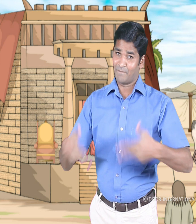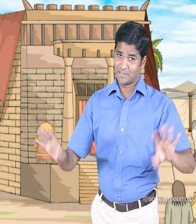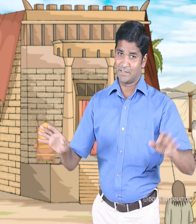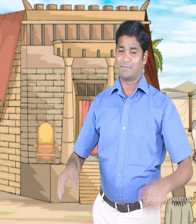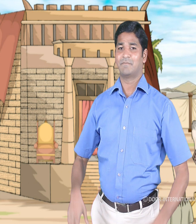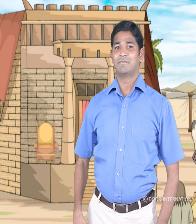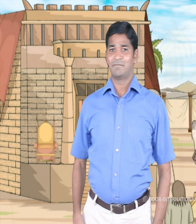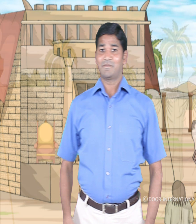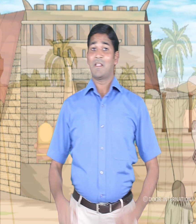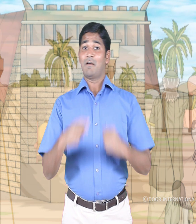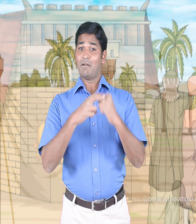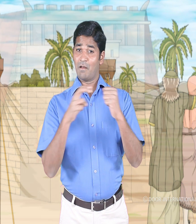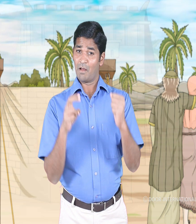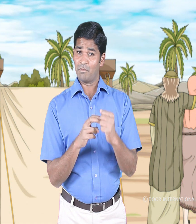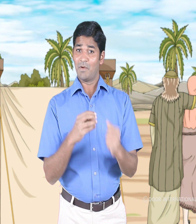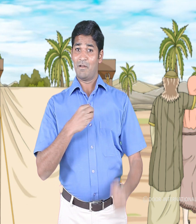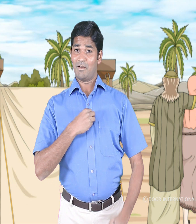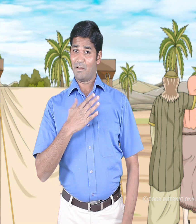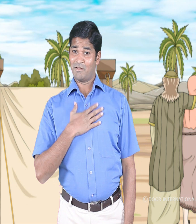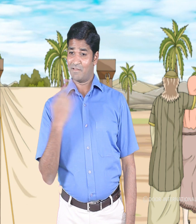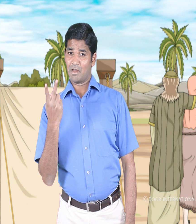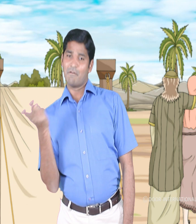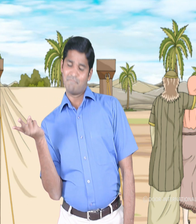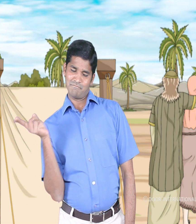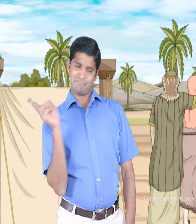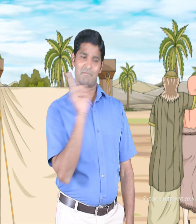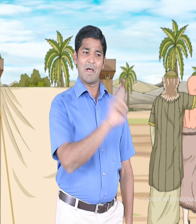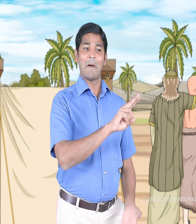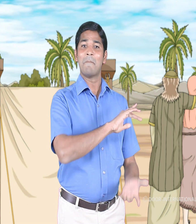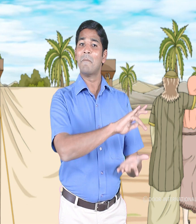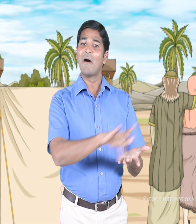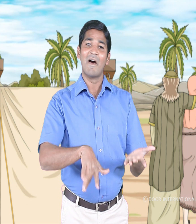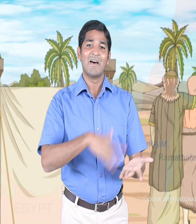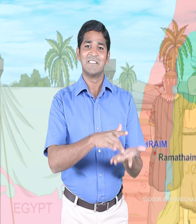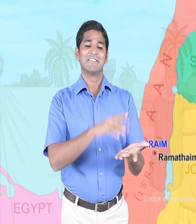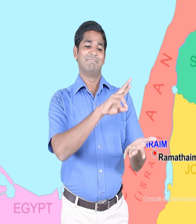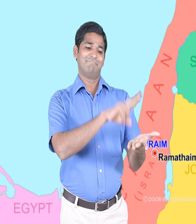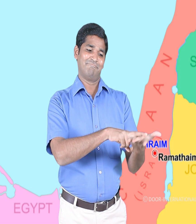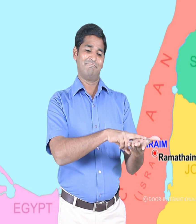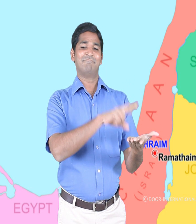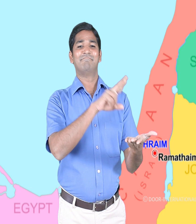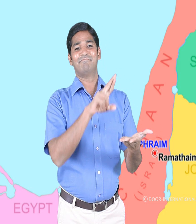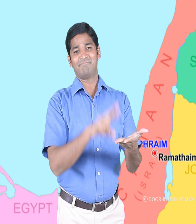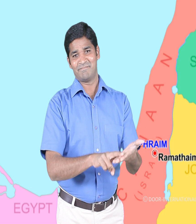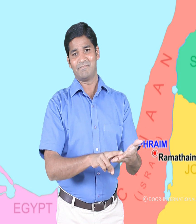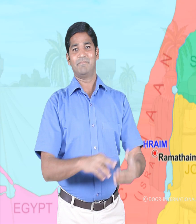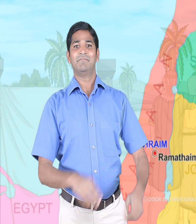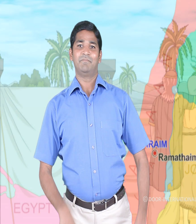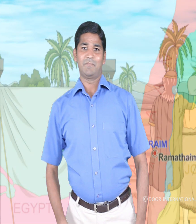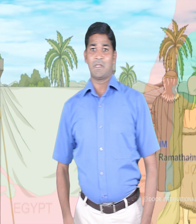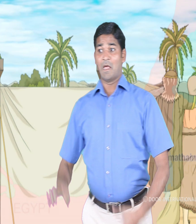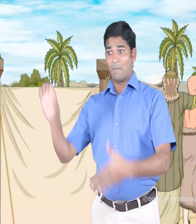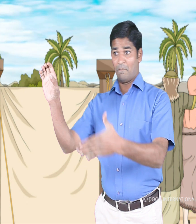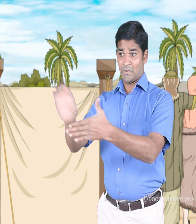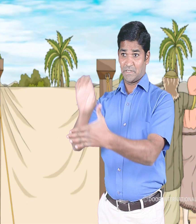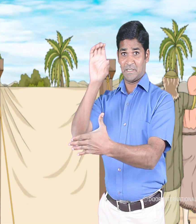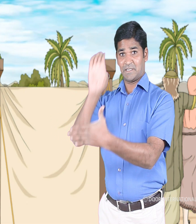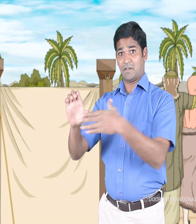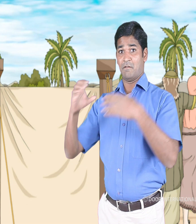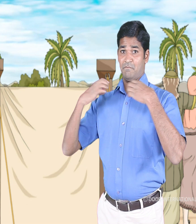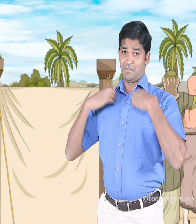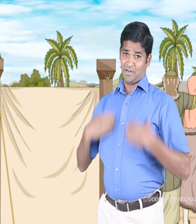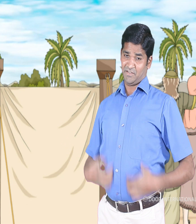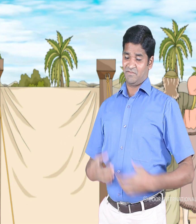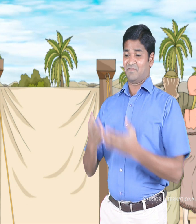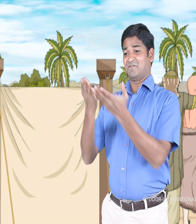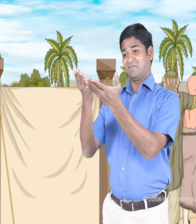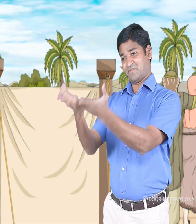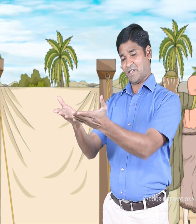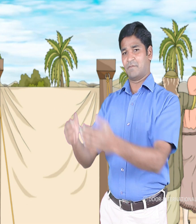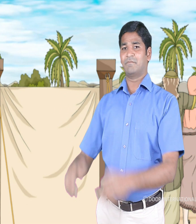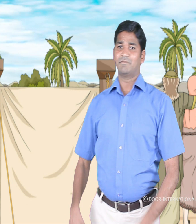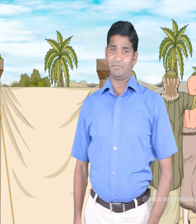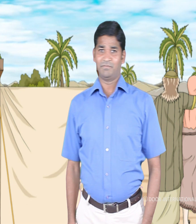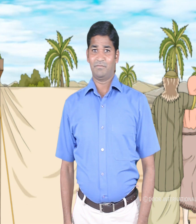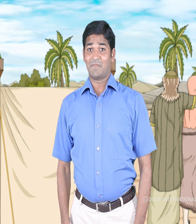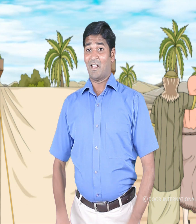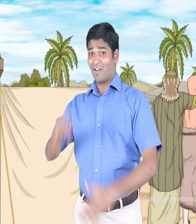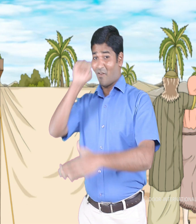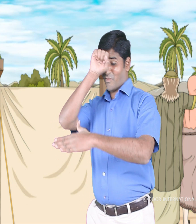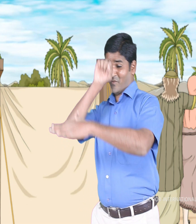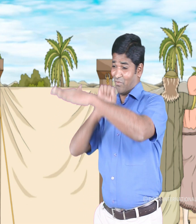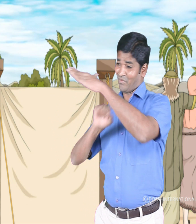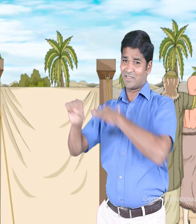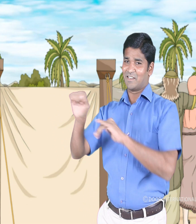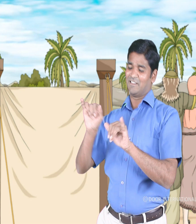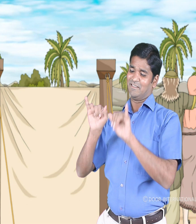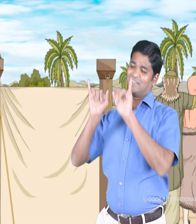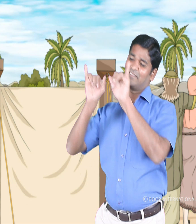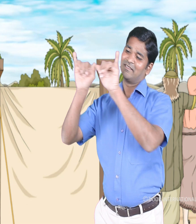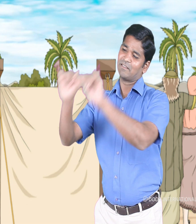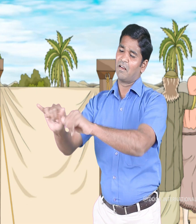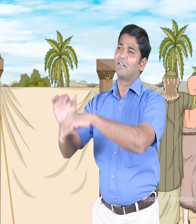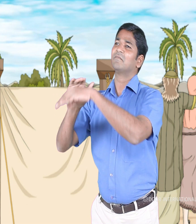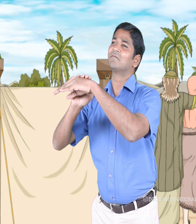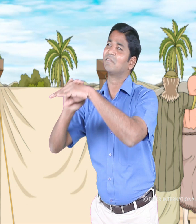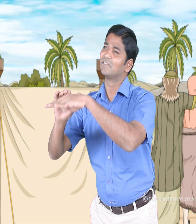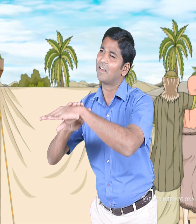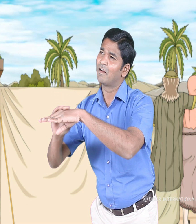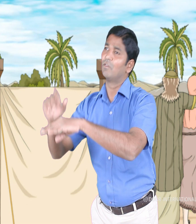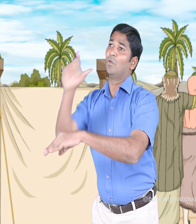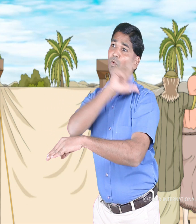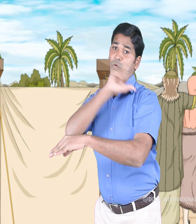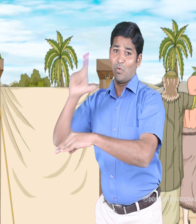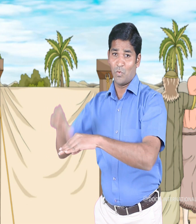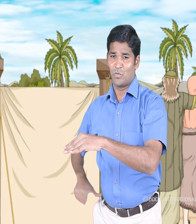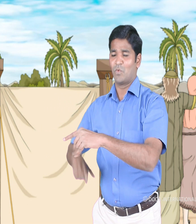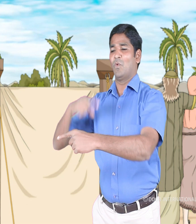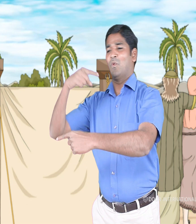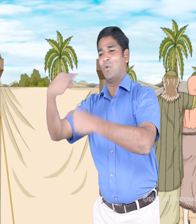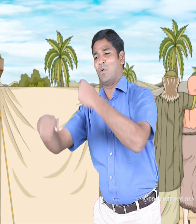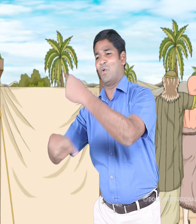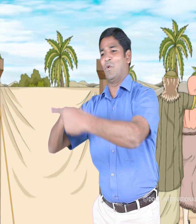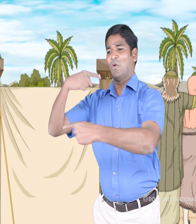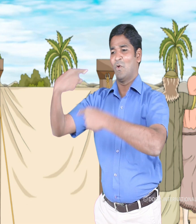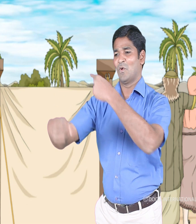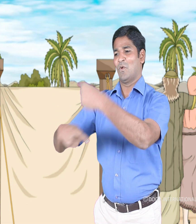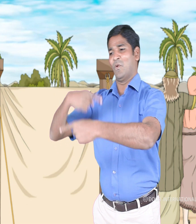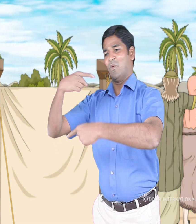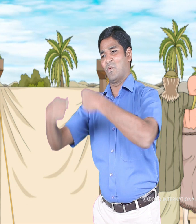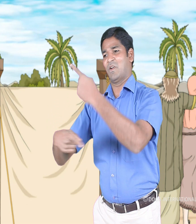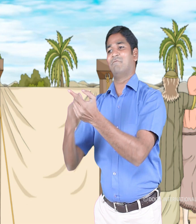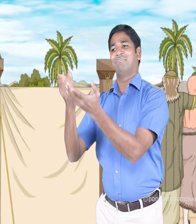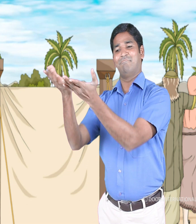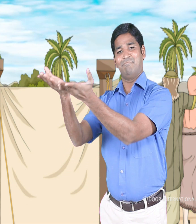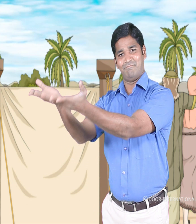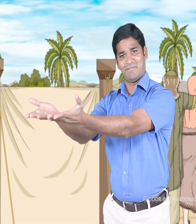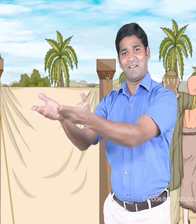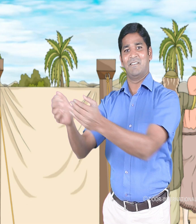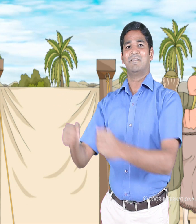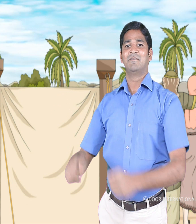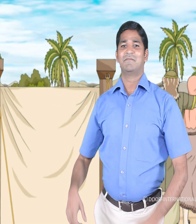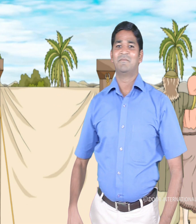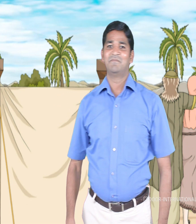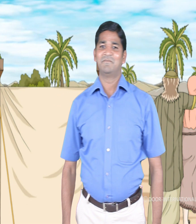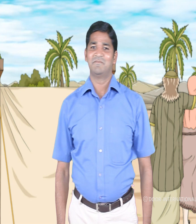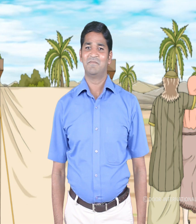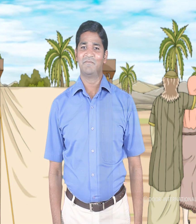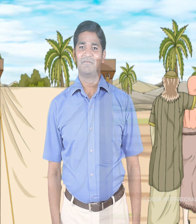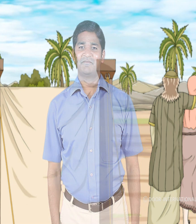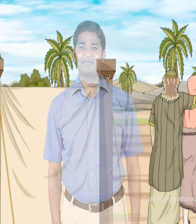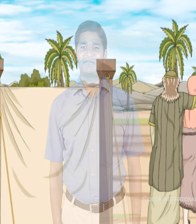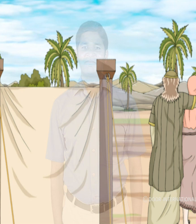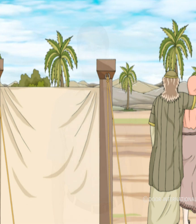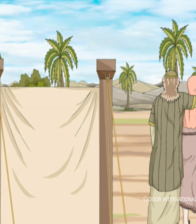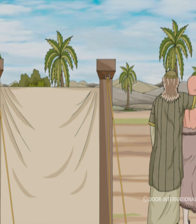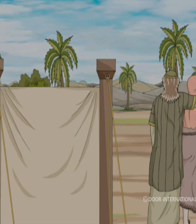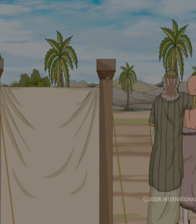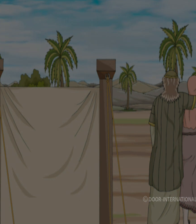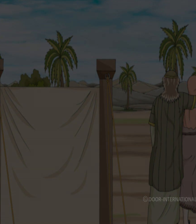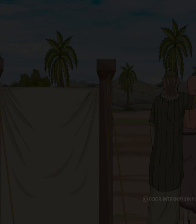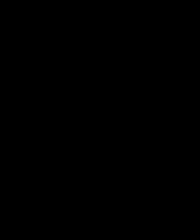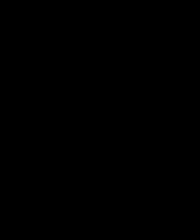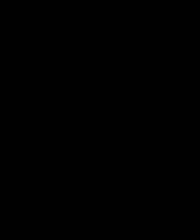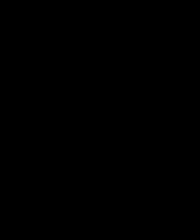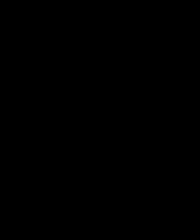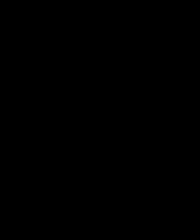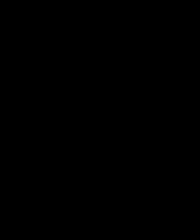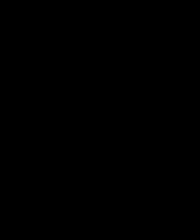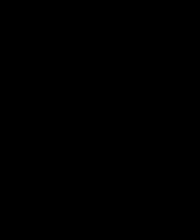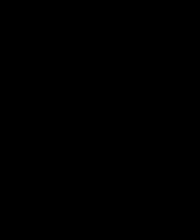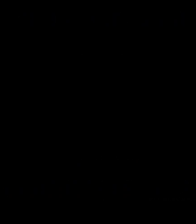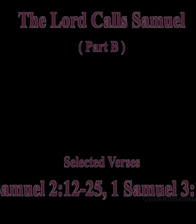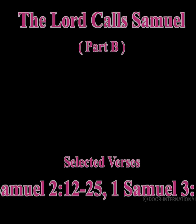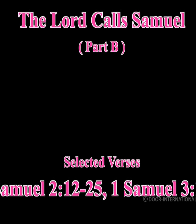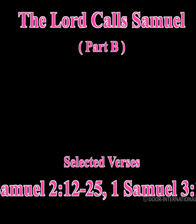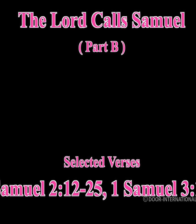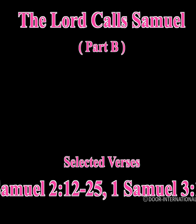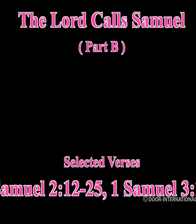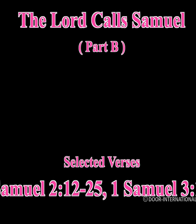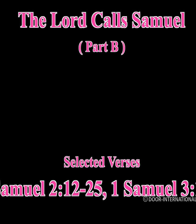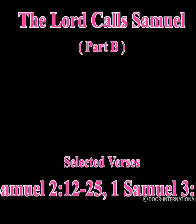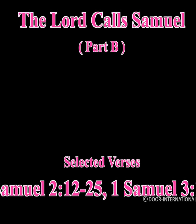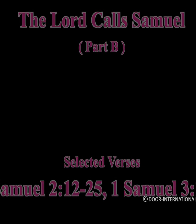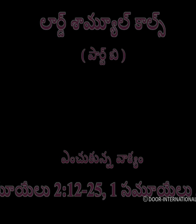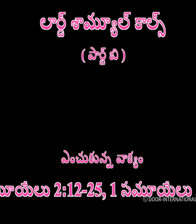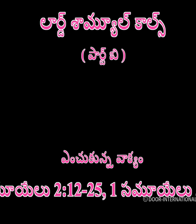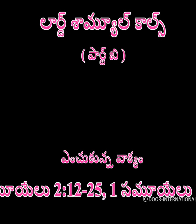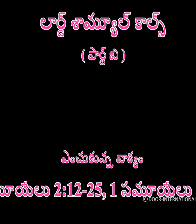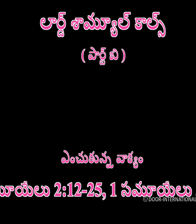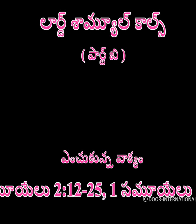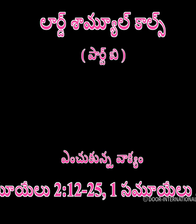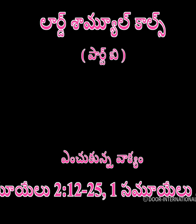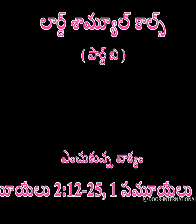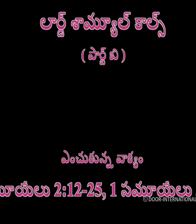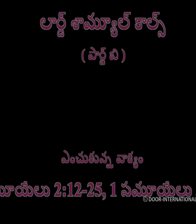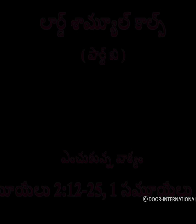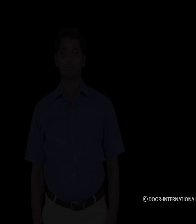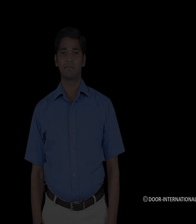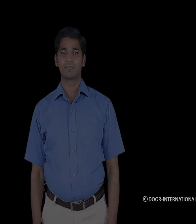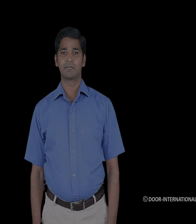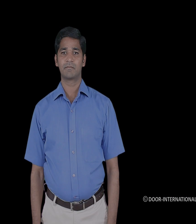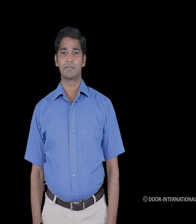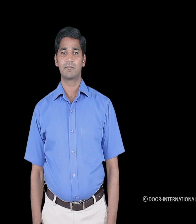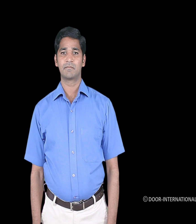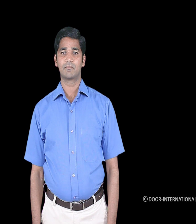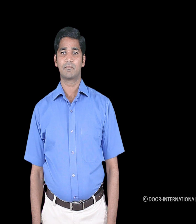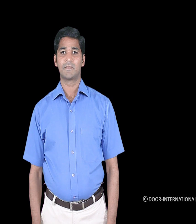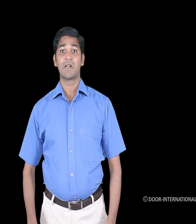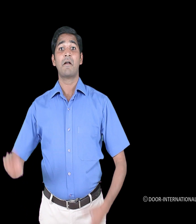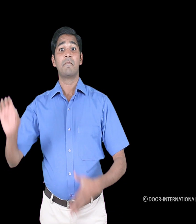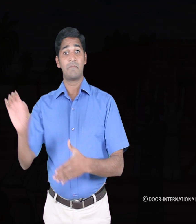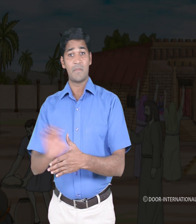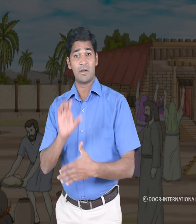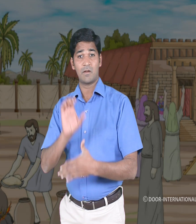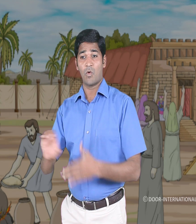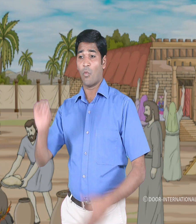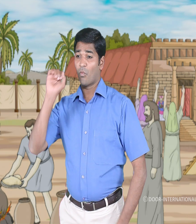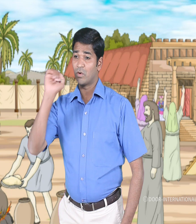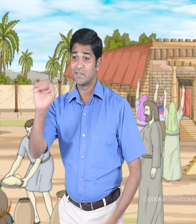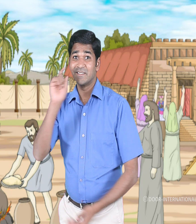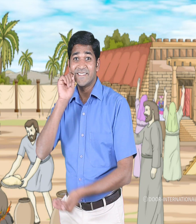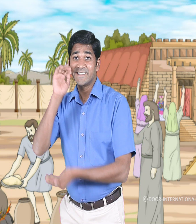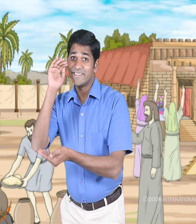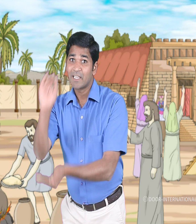Then Elkanah went home to Ramah, but the boy began ministering to the LORD before Eli the priest.